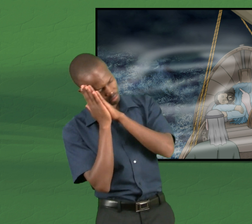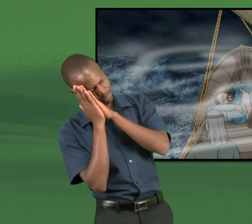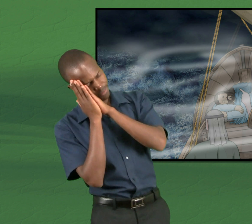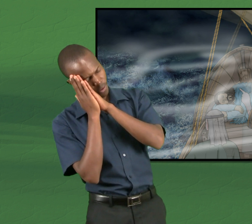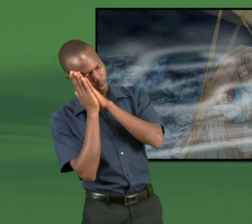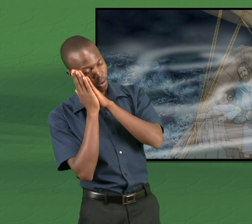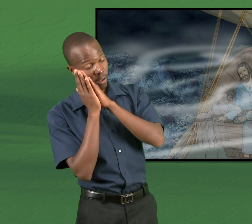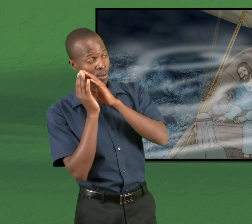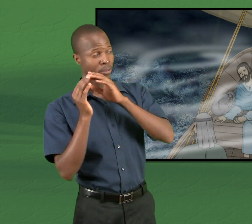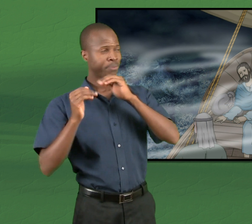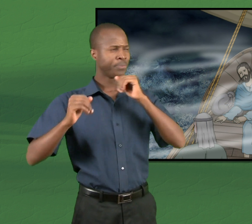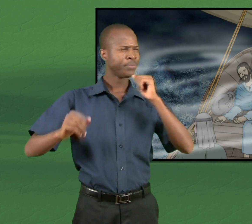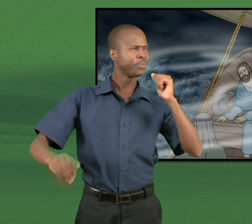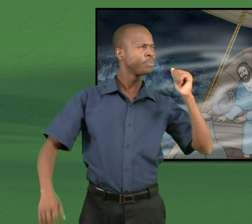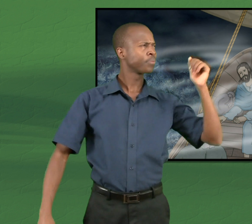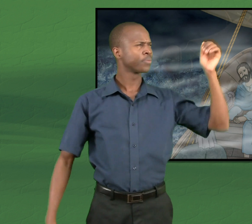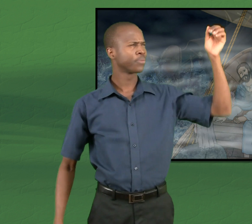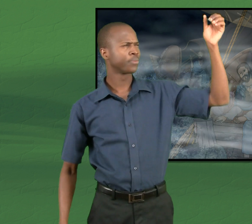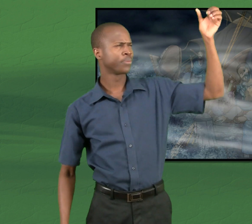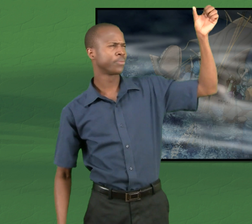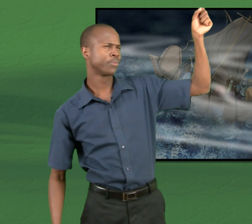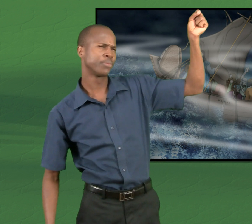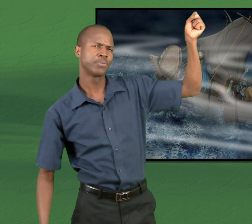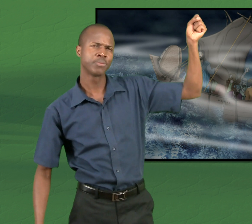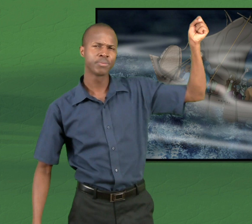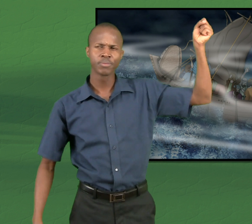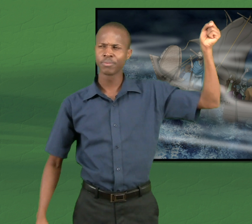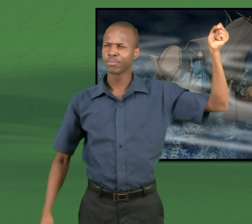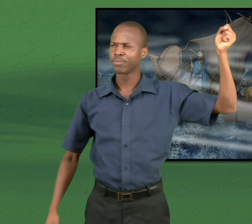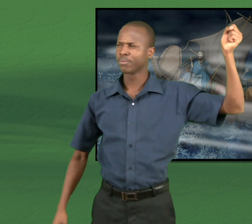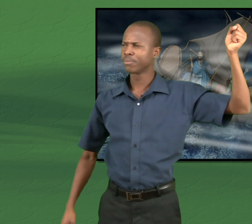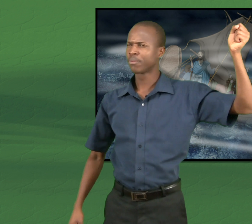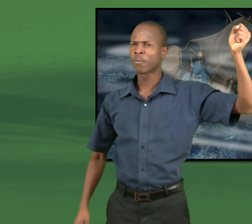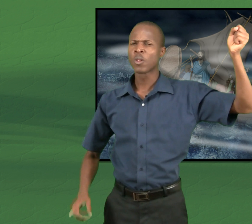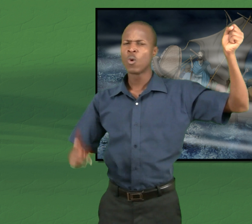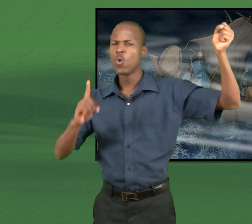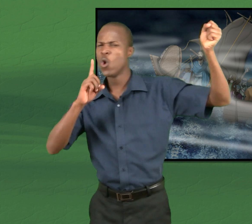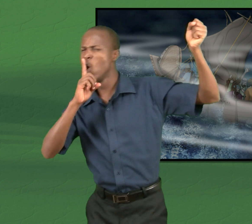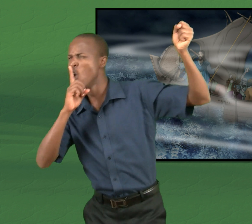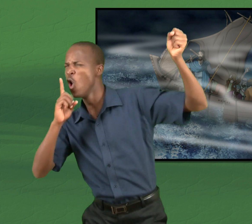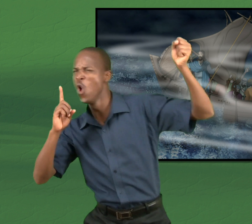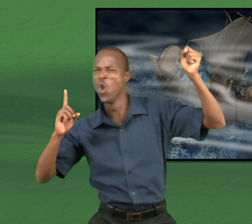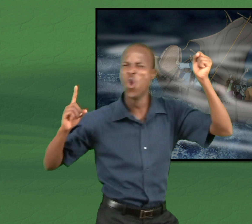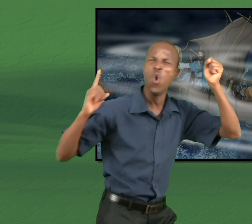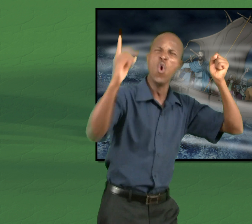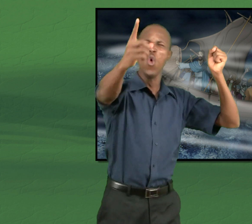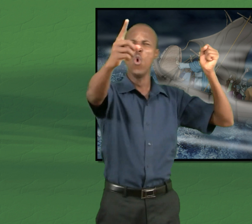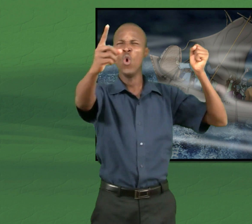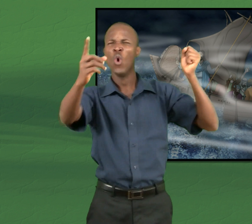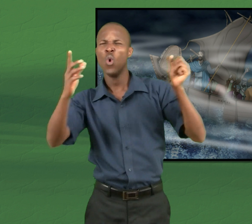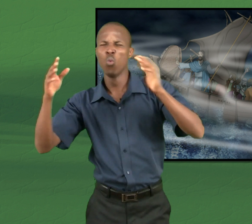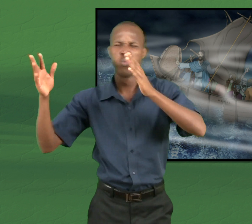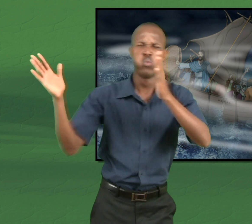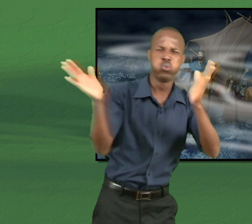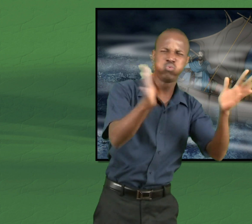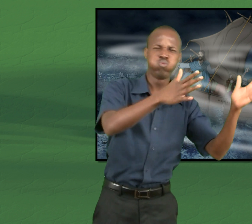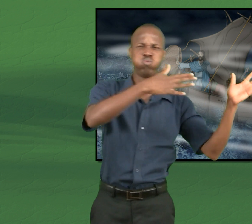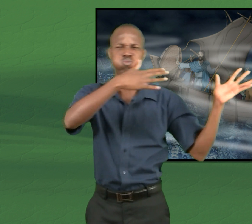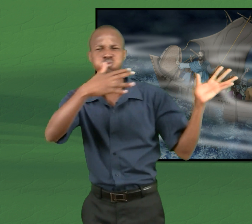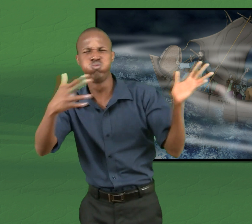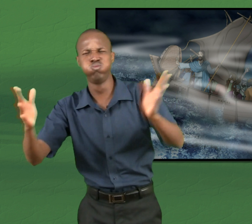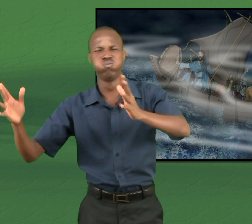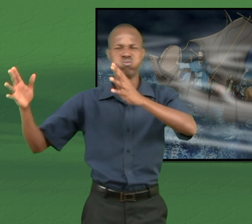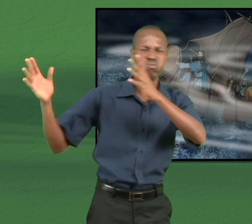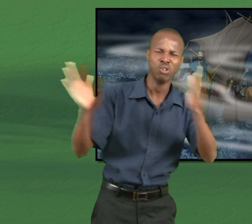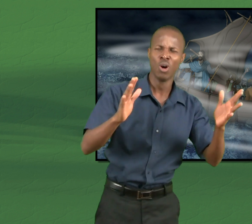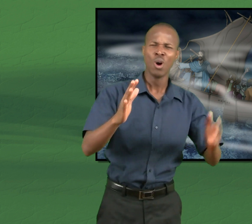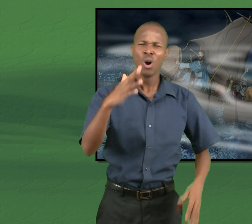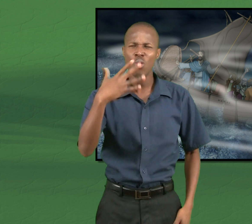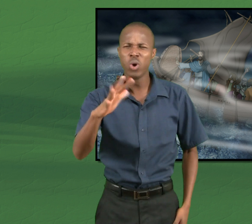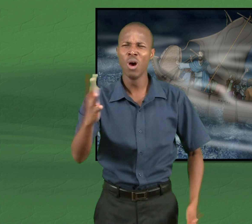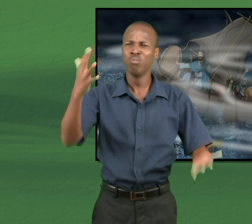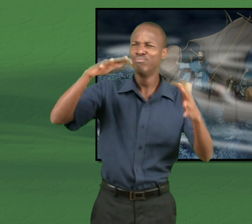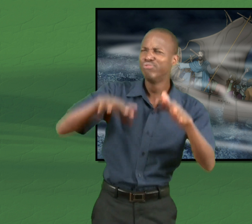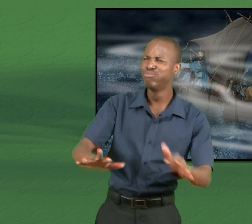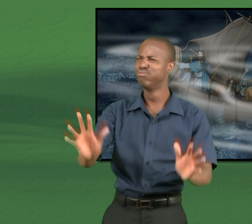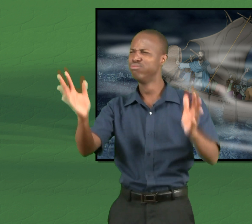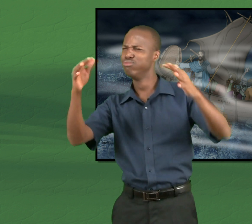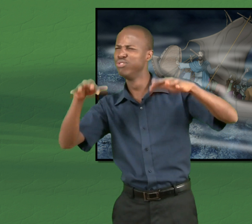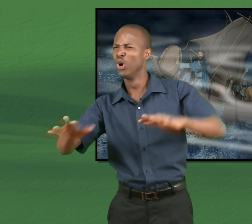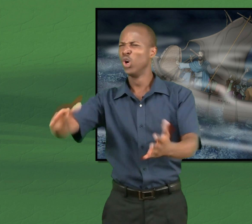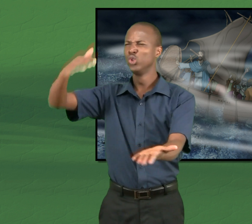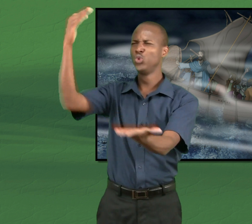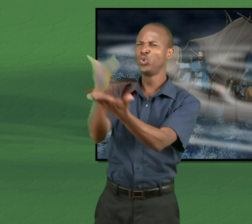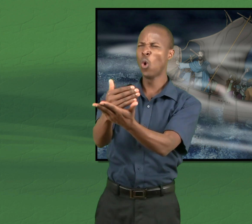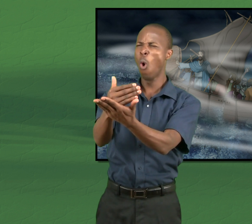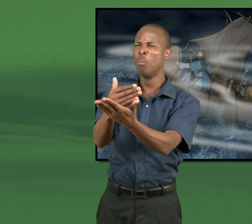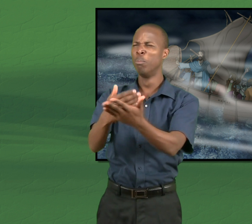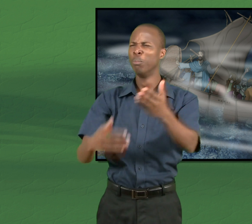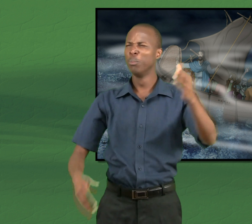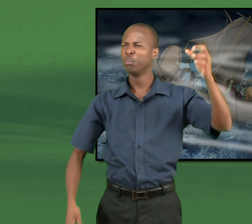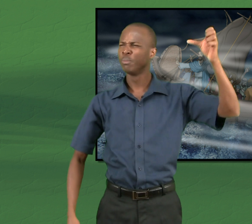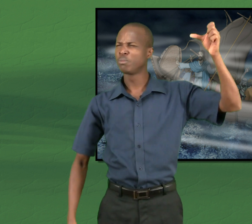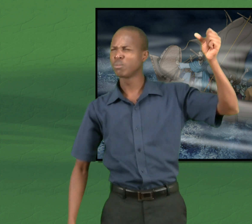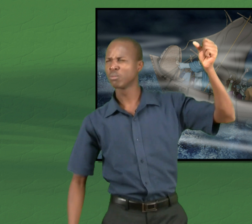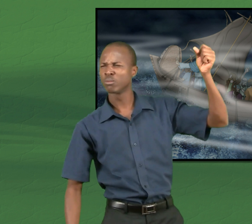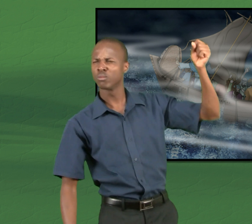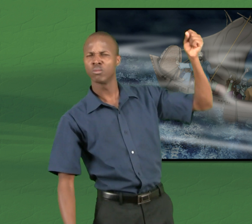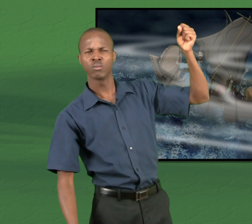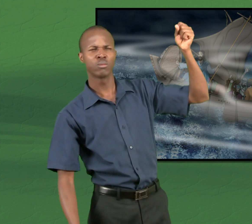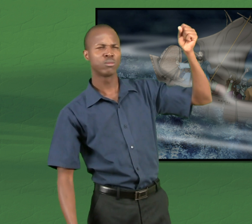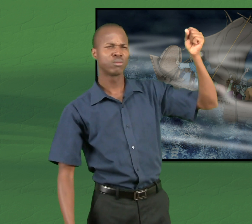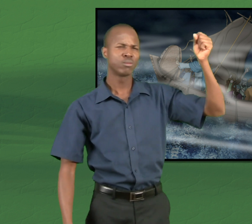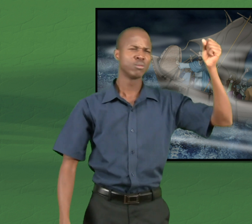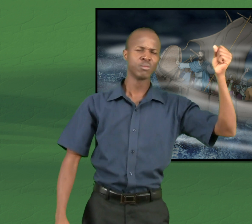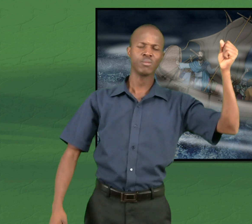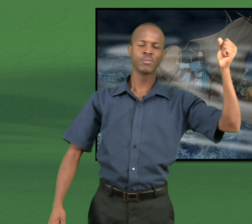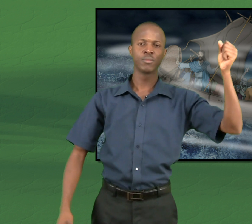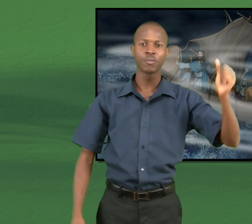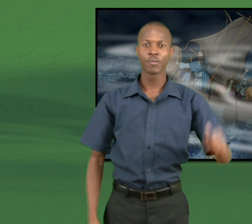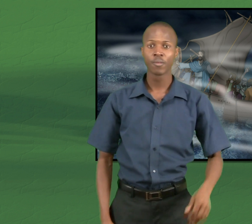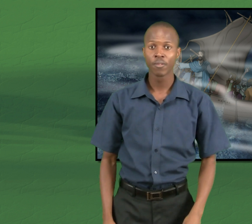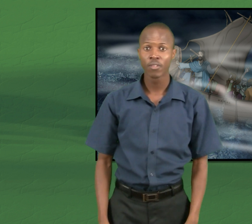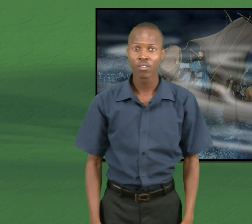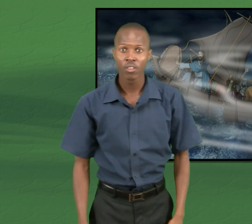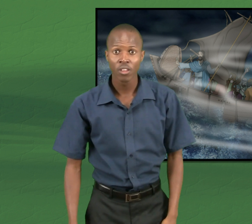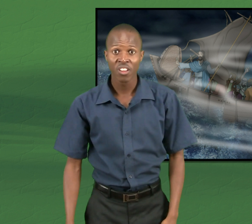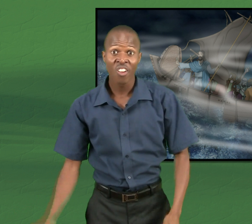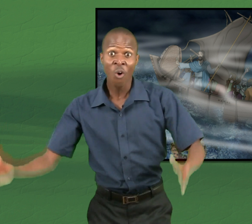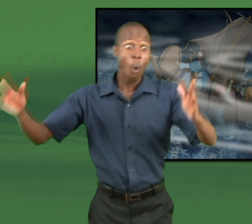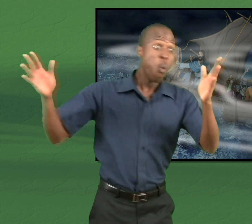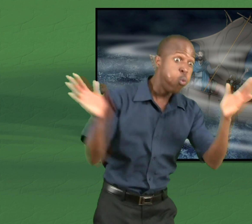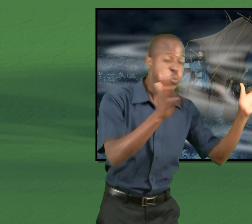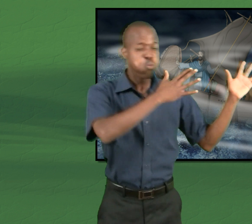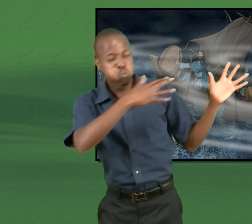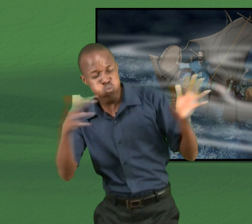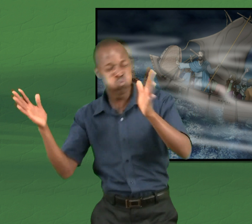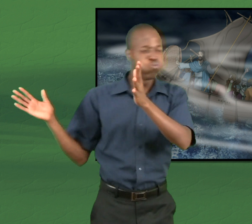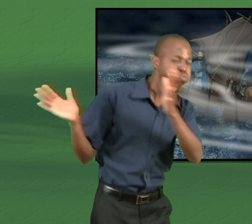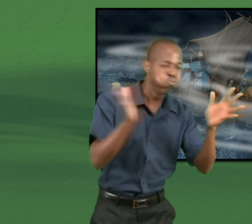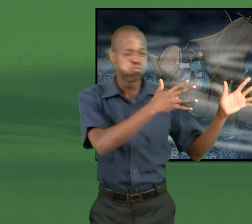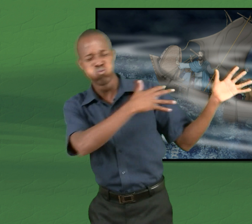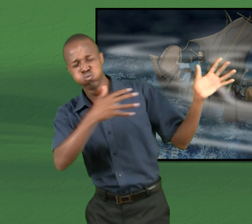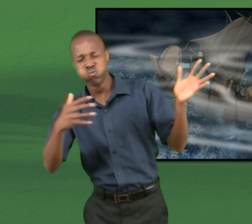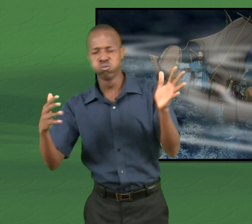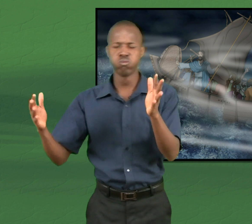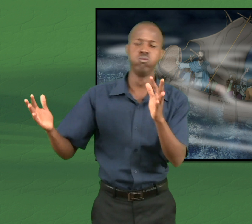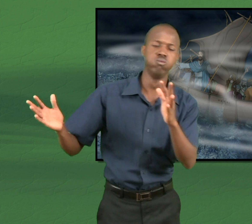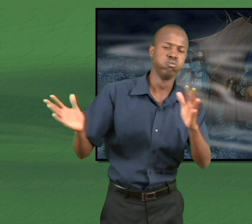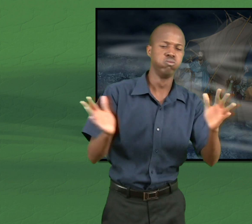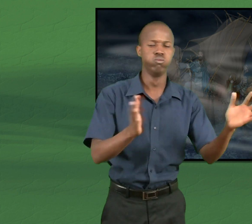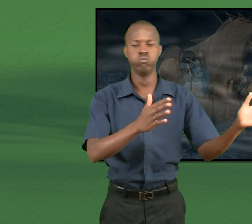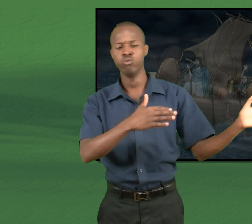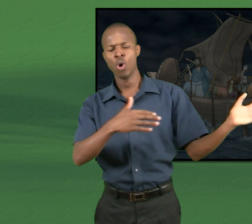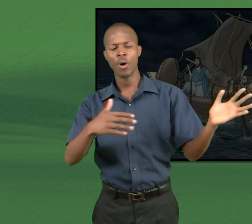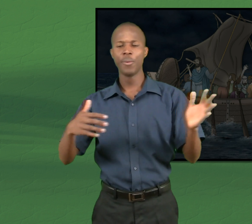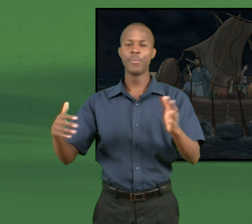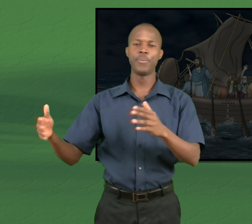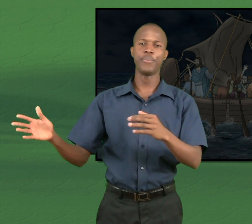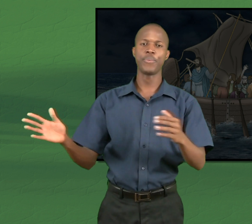Then Jesus got up and rebuked the wind and the sea. “Silence!” He commanded. “Be still!”